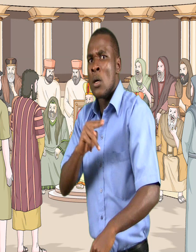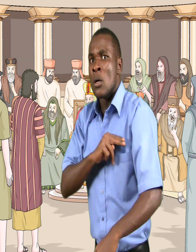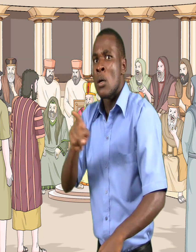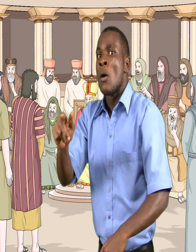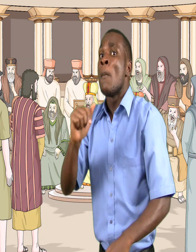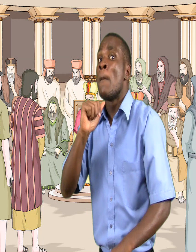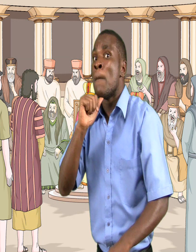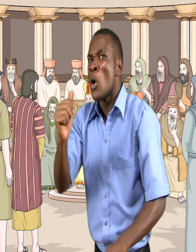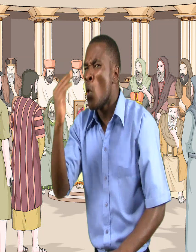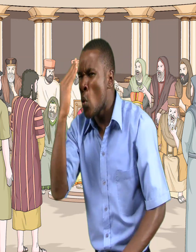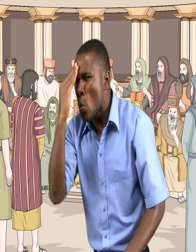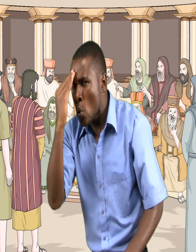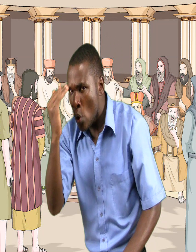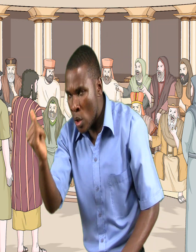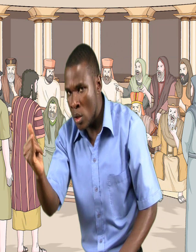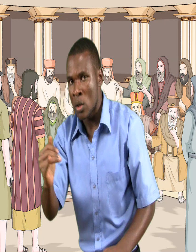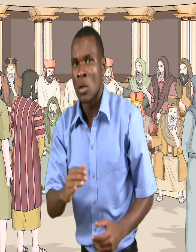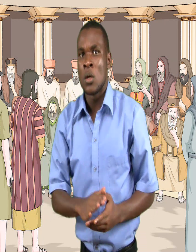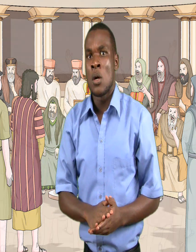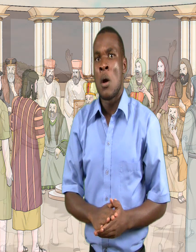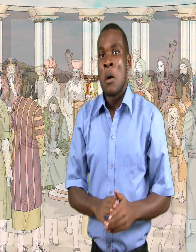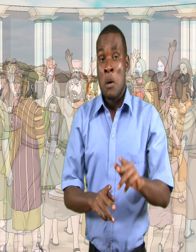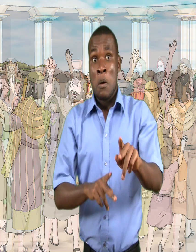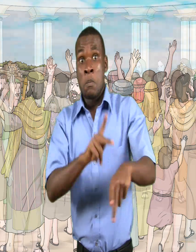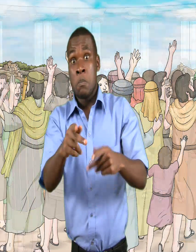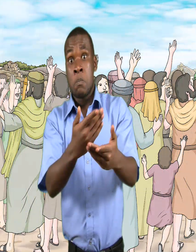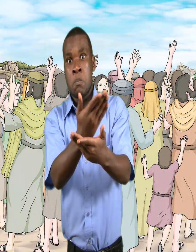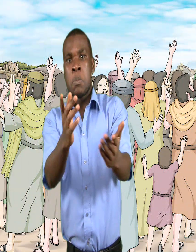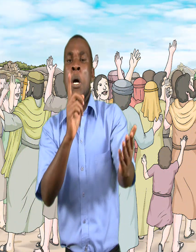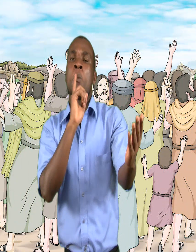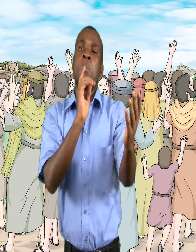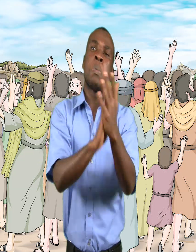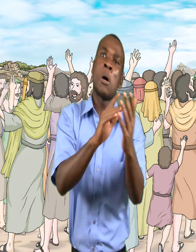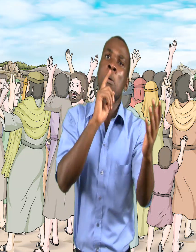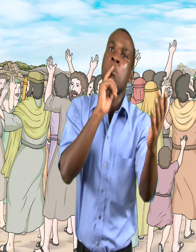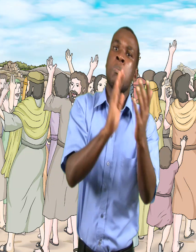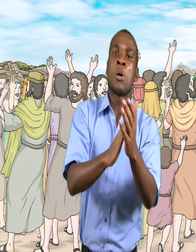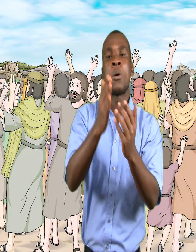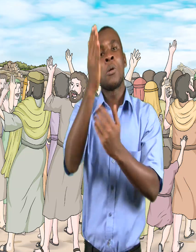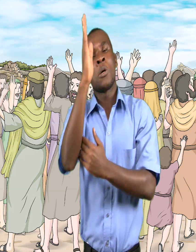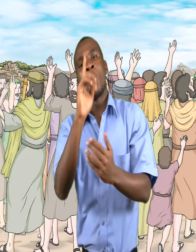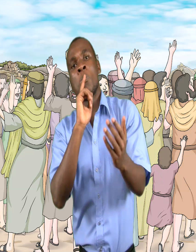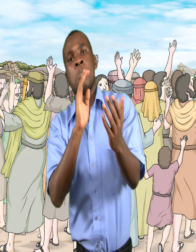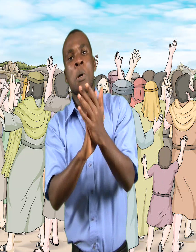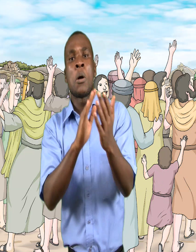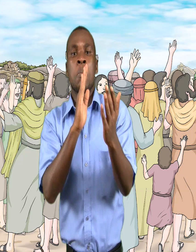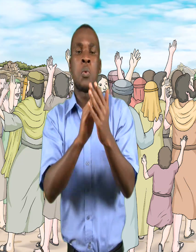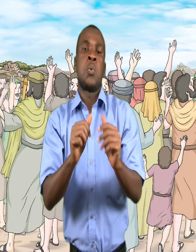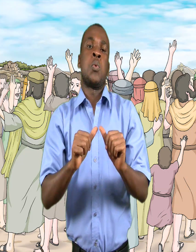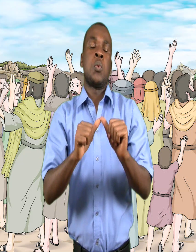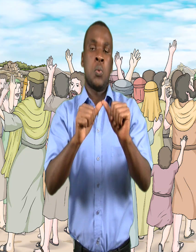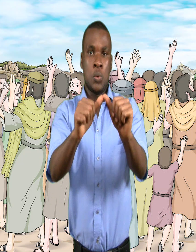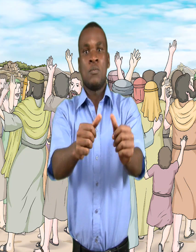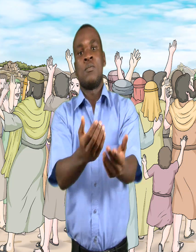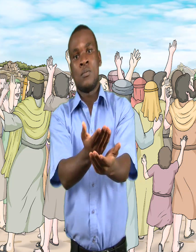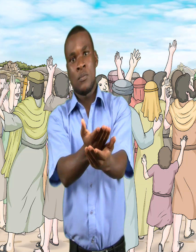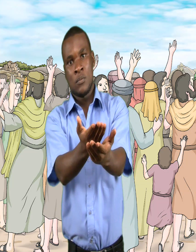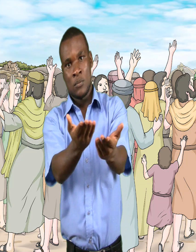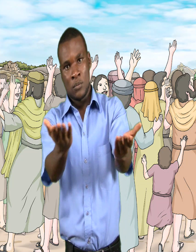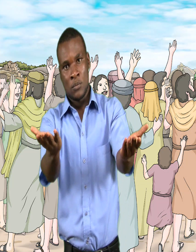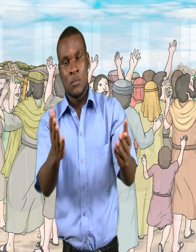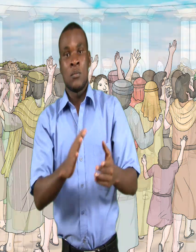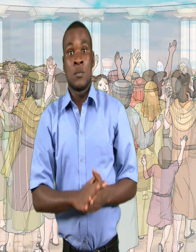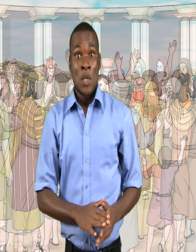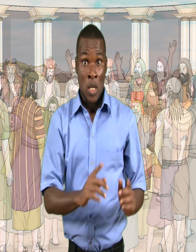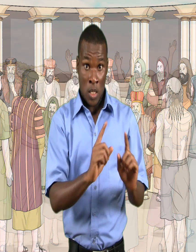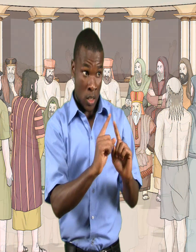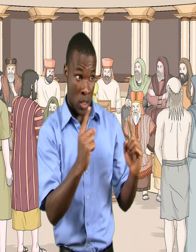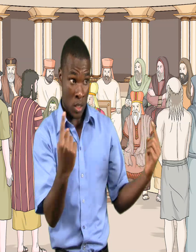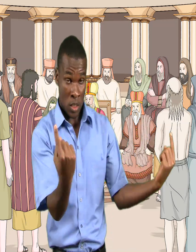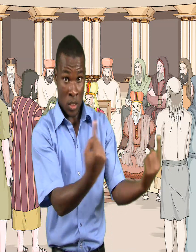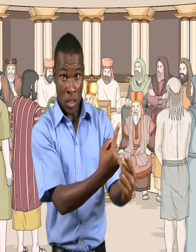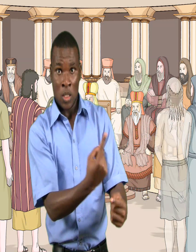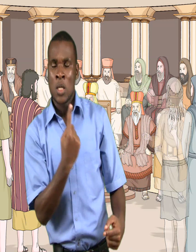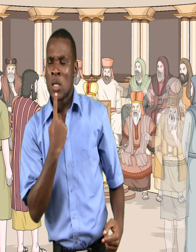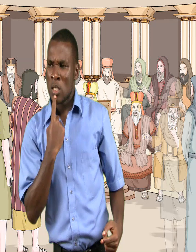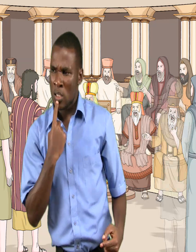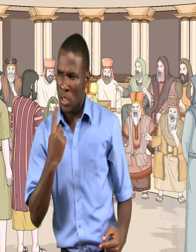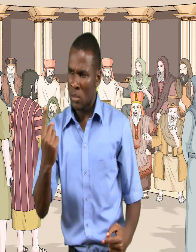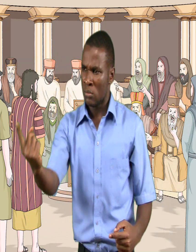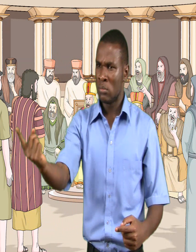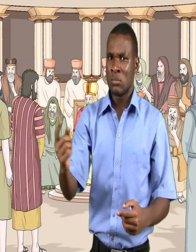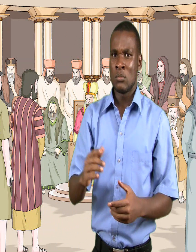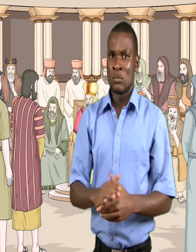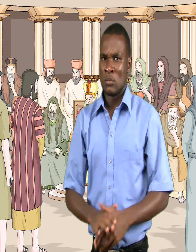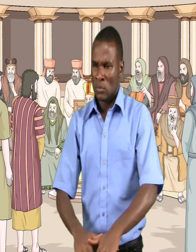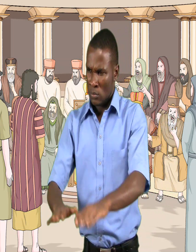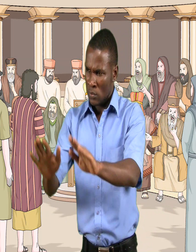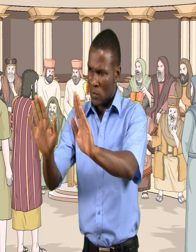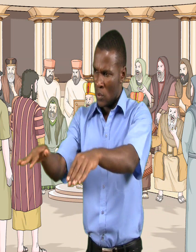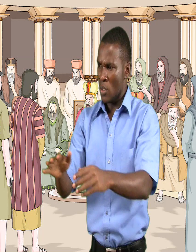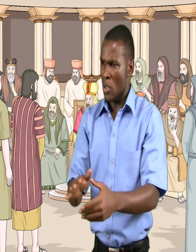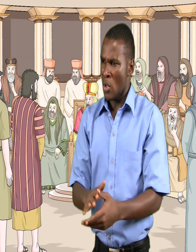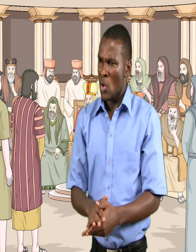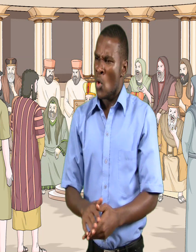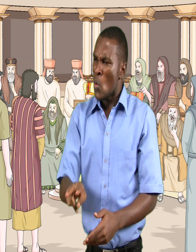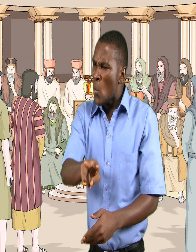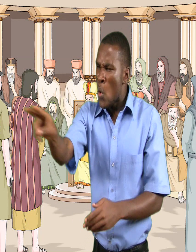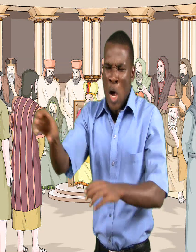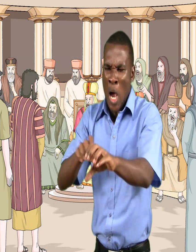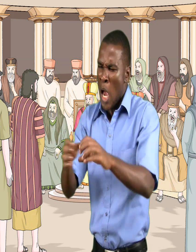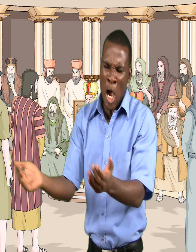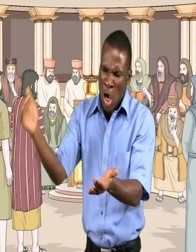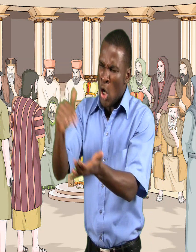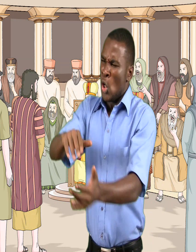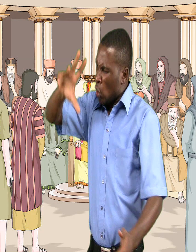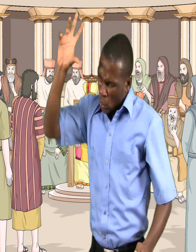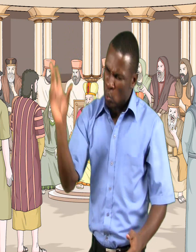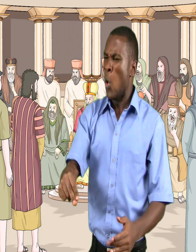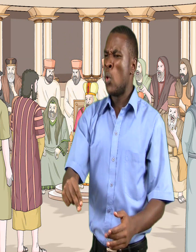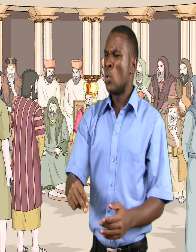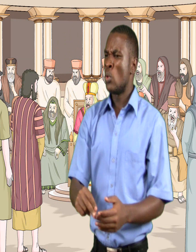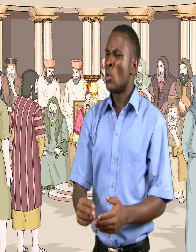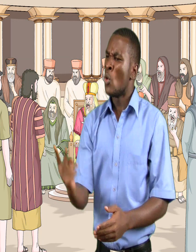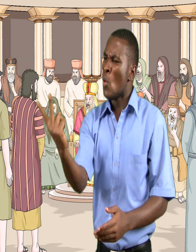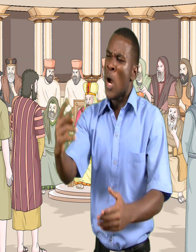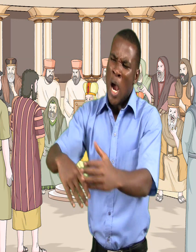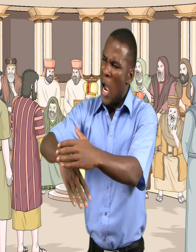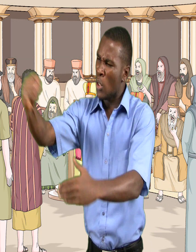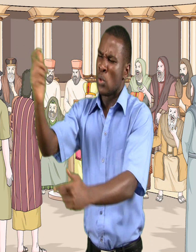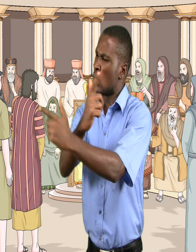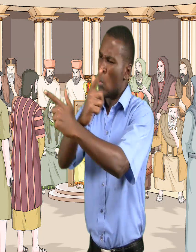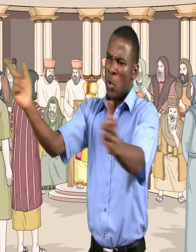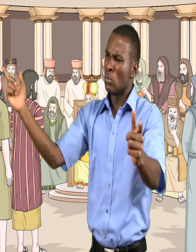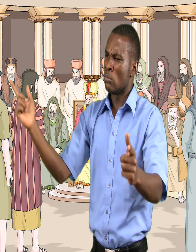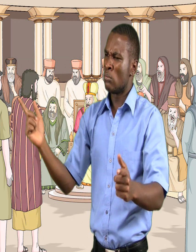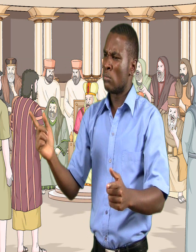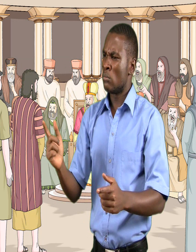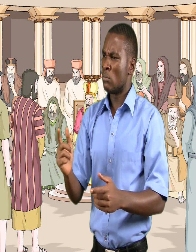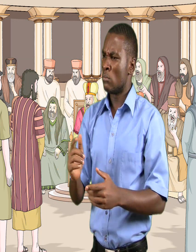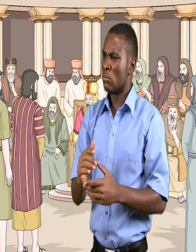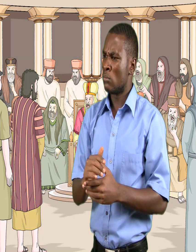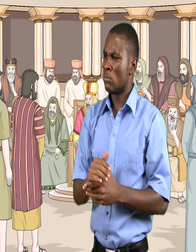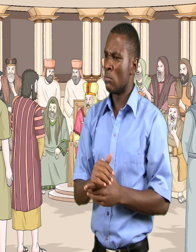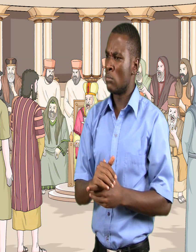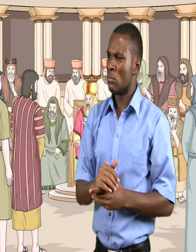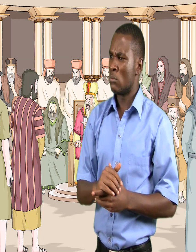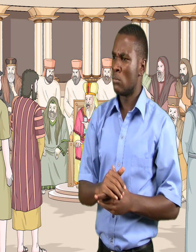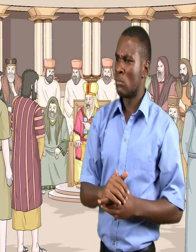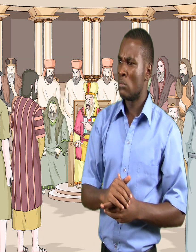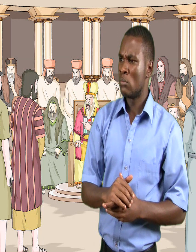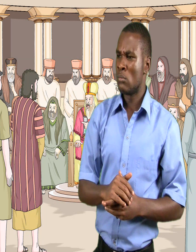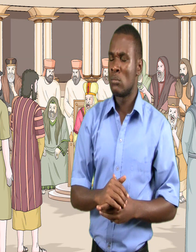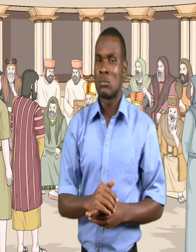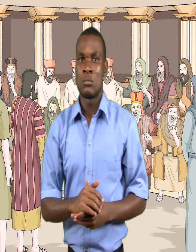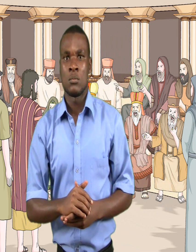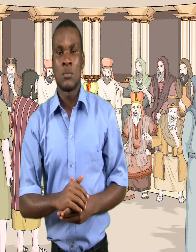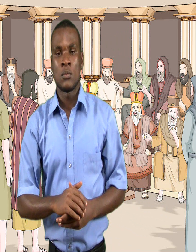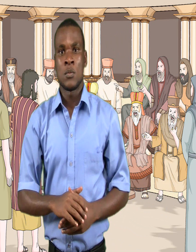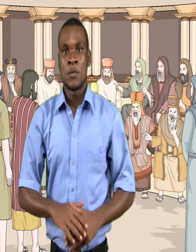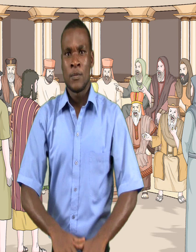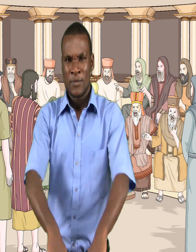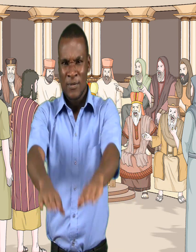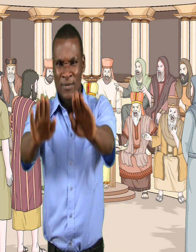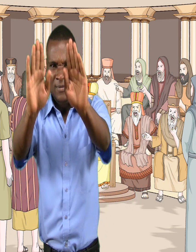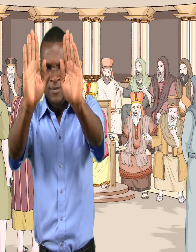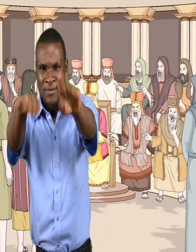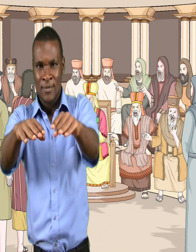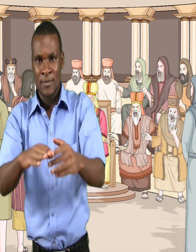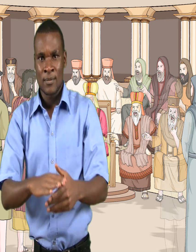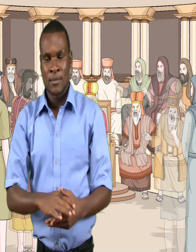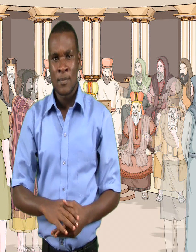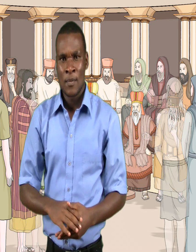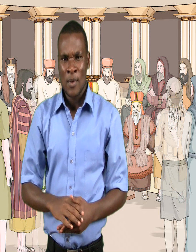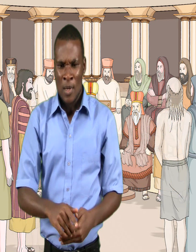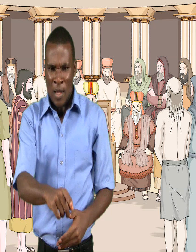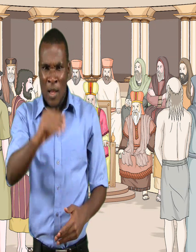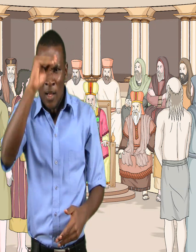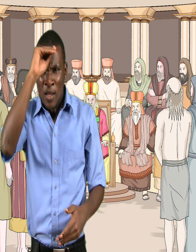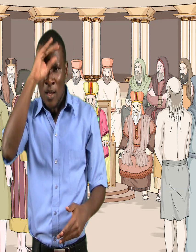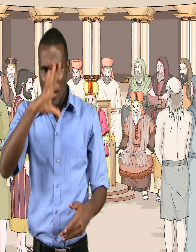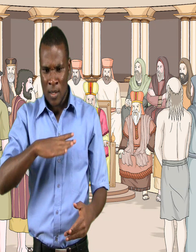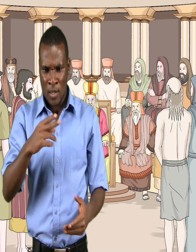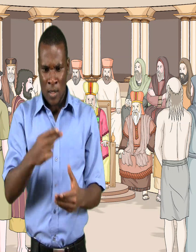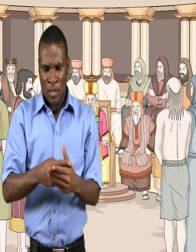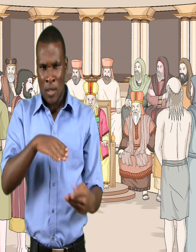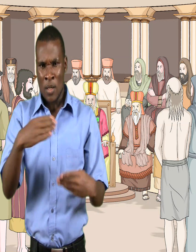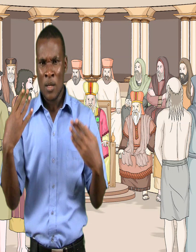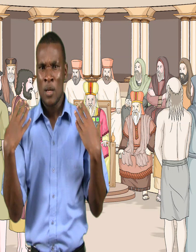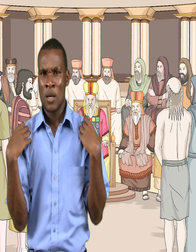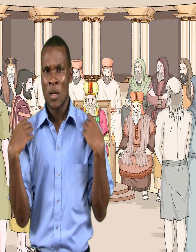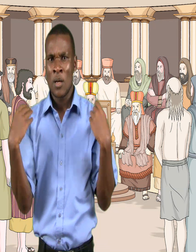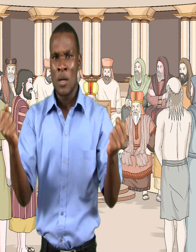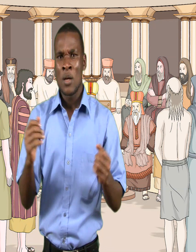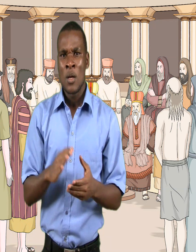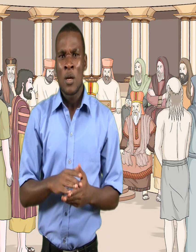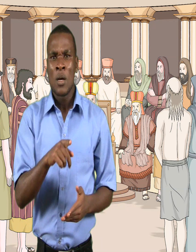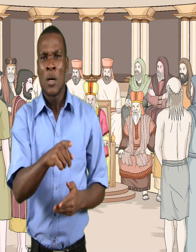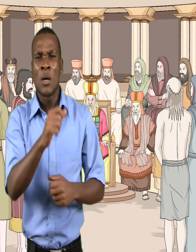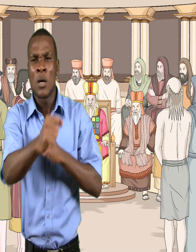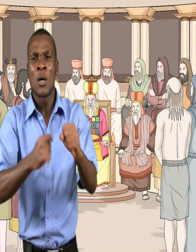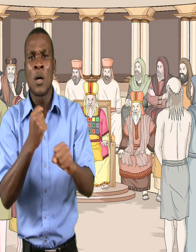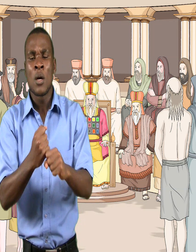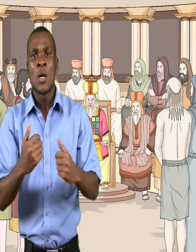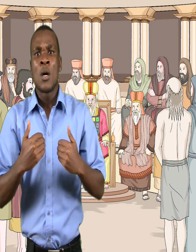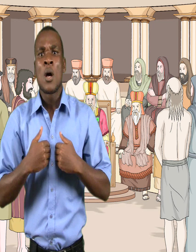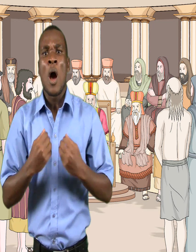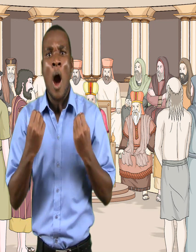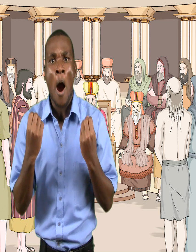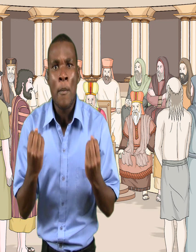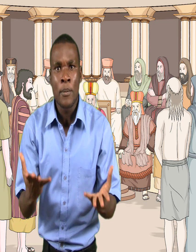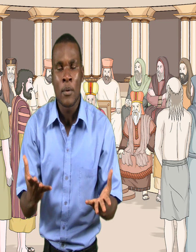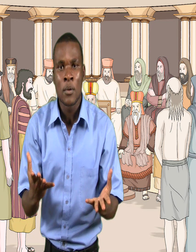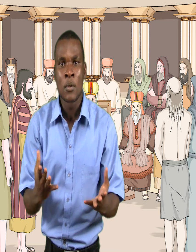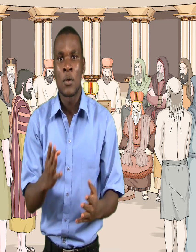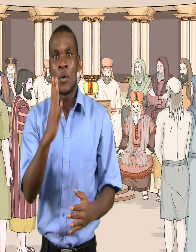They could not find a way to punish them, because all the people were glorifying God for what had happened.